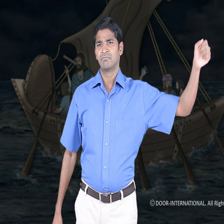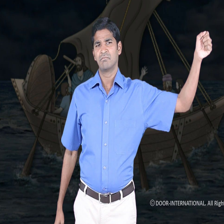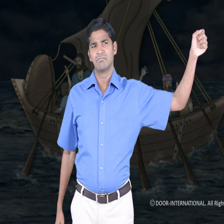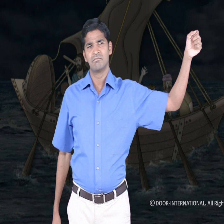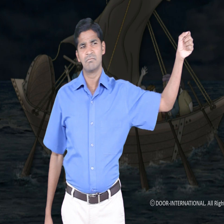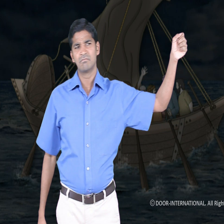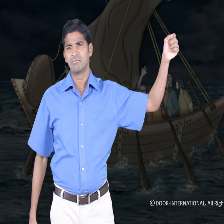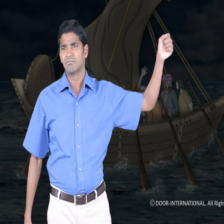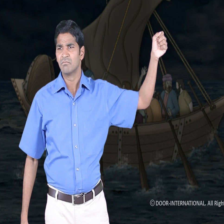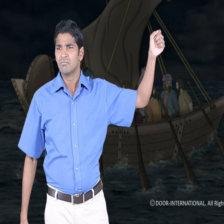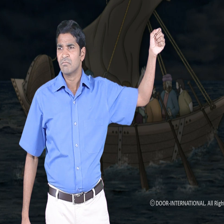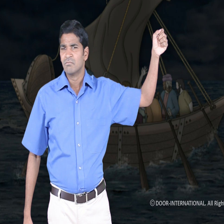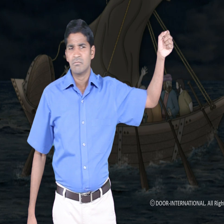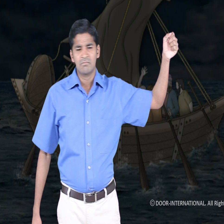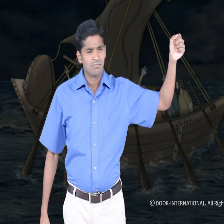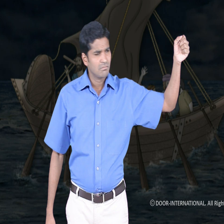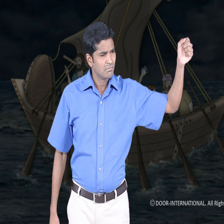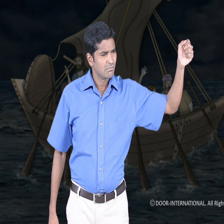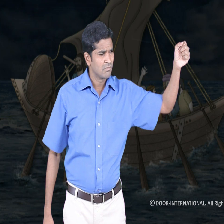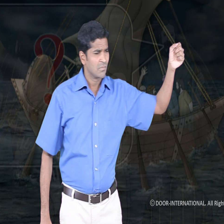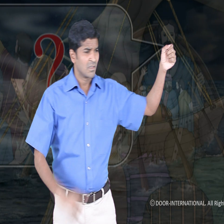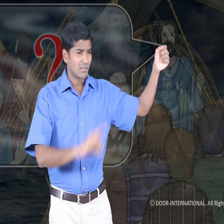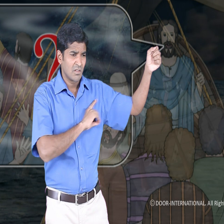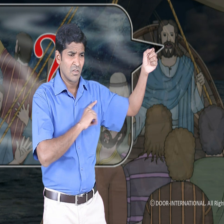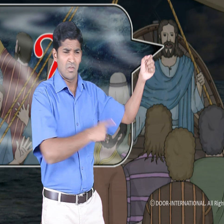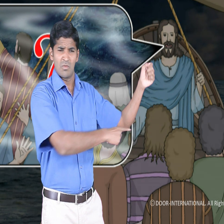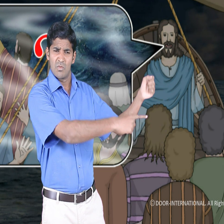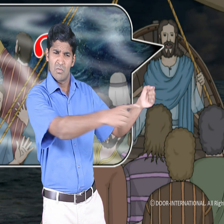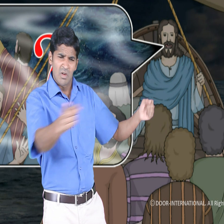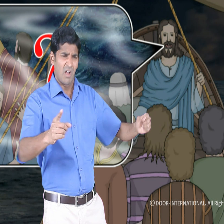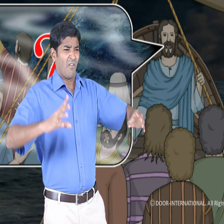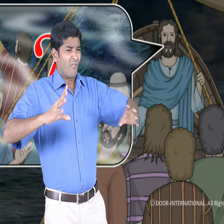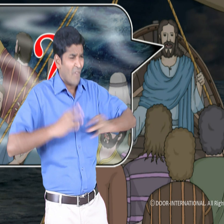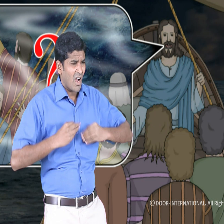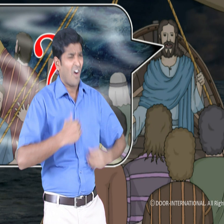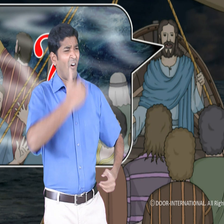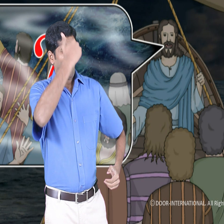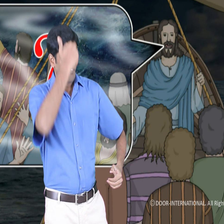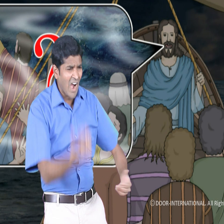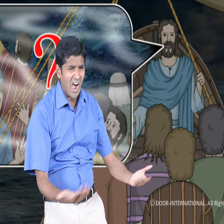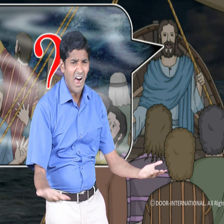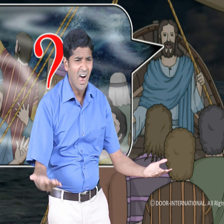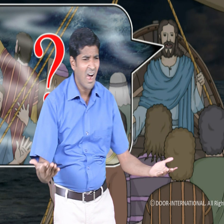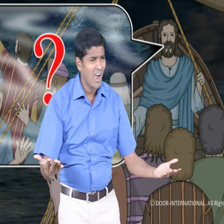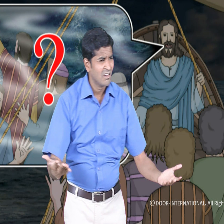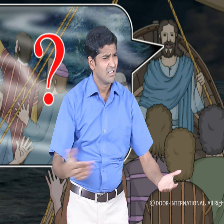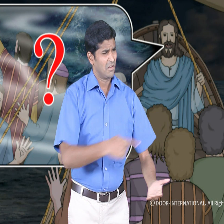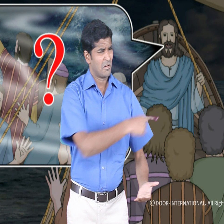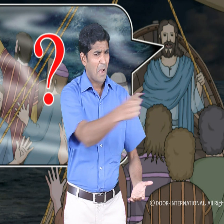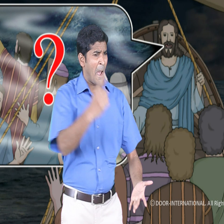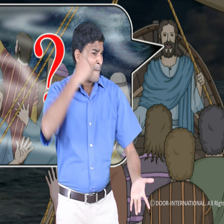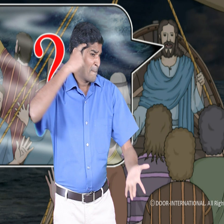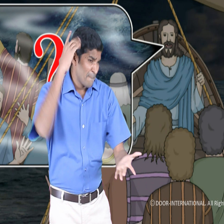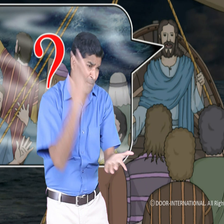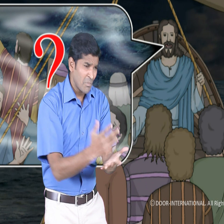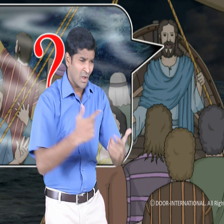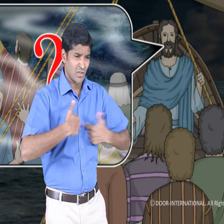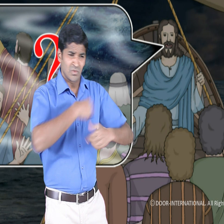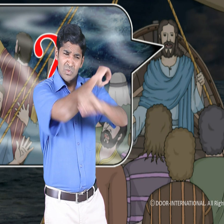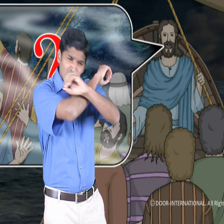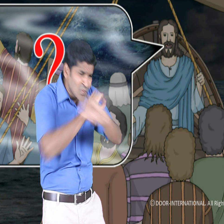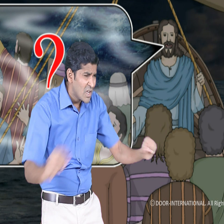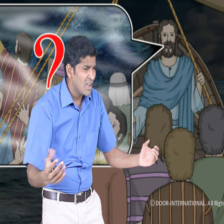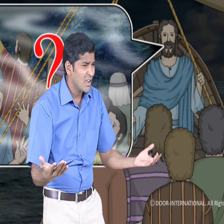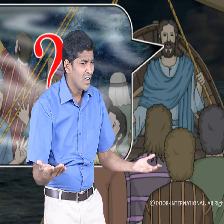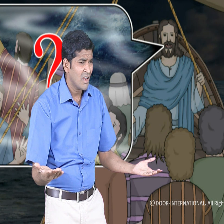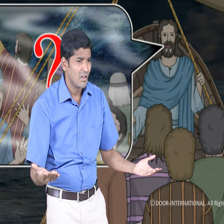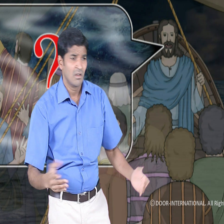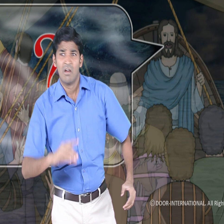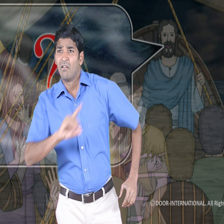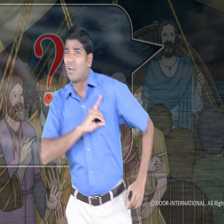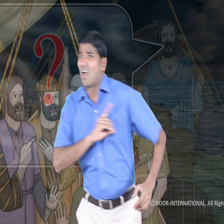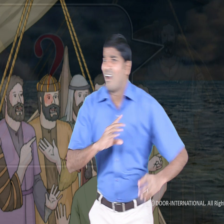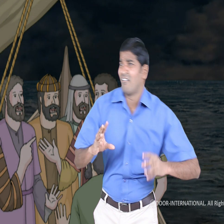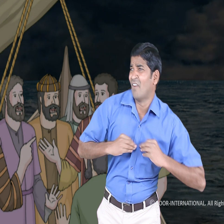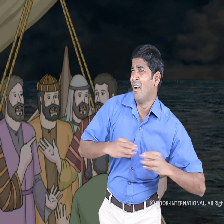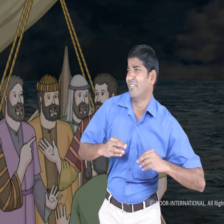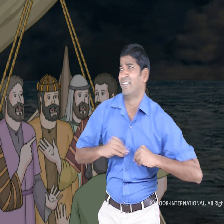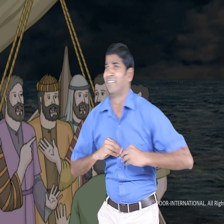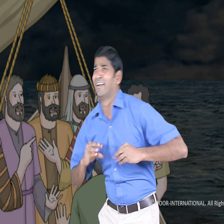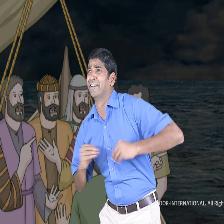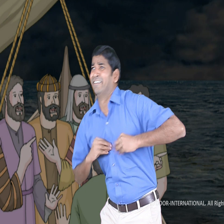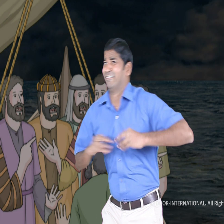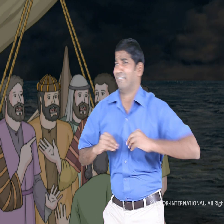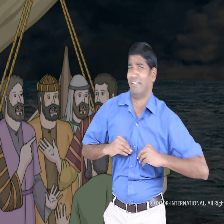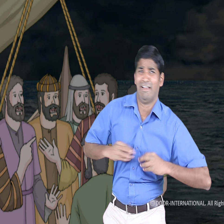“Why are you so afraid?” He asked. “Do you still have no faith?”